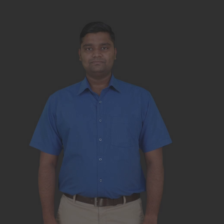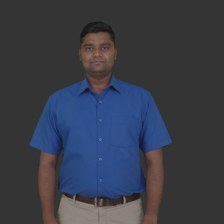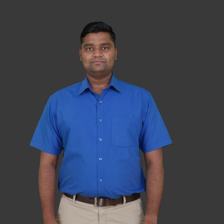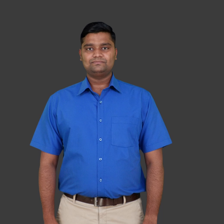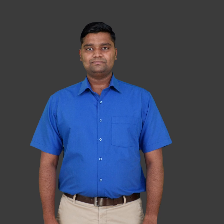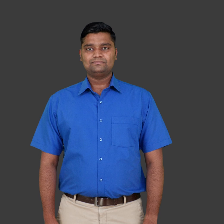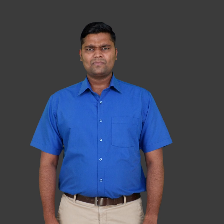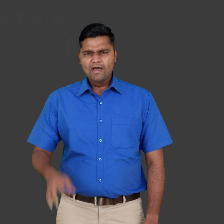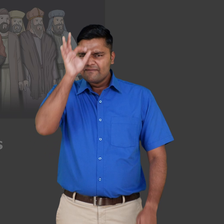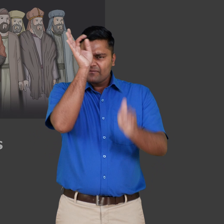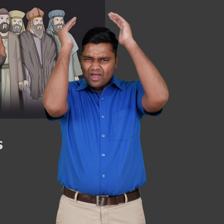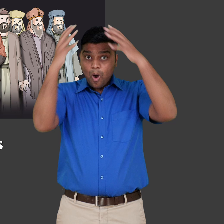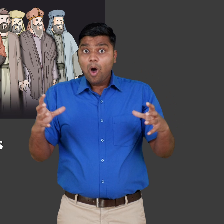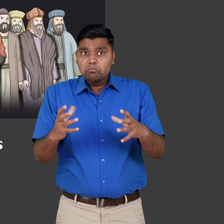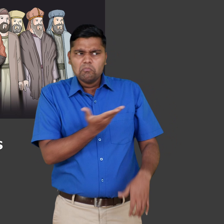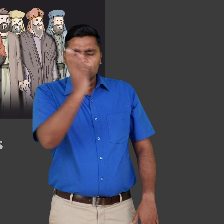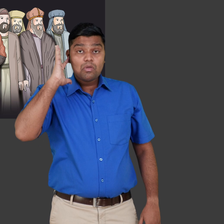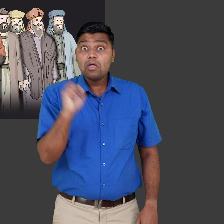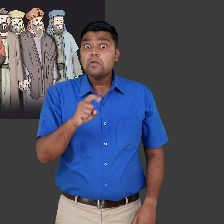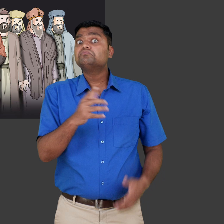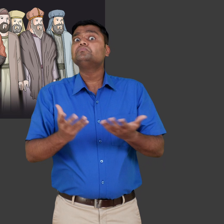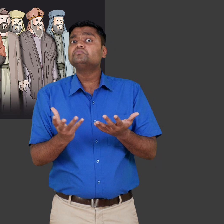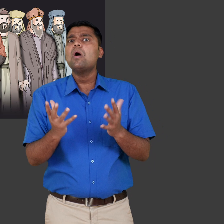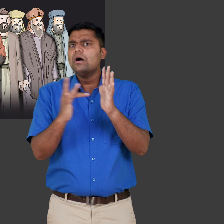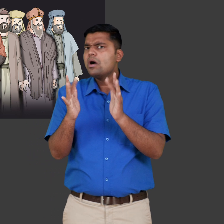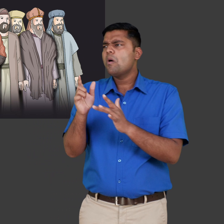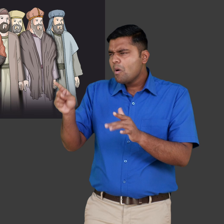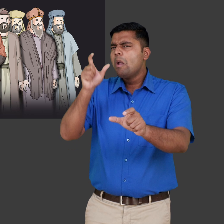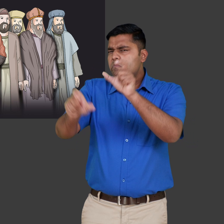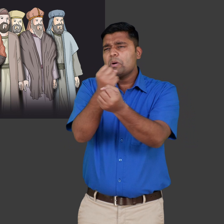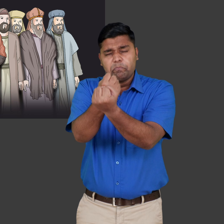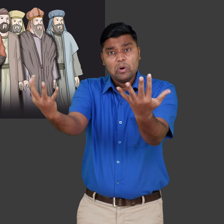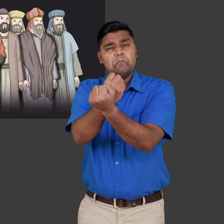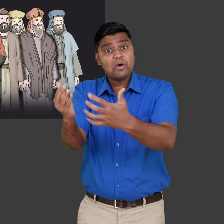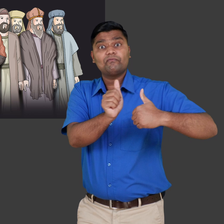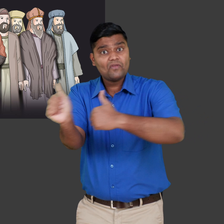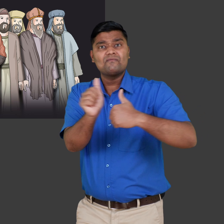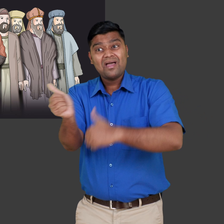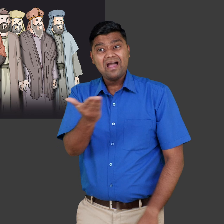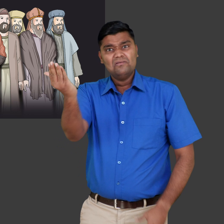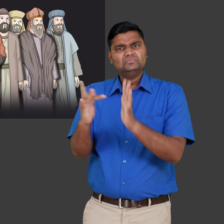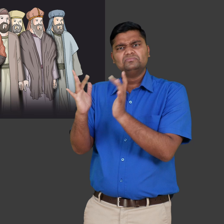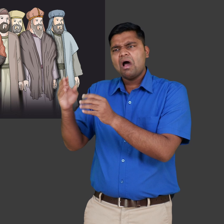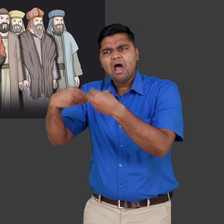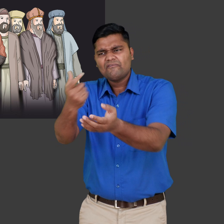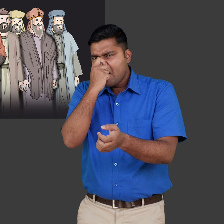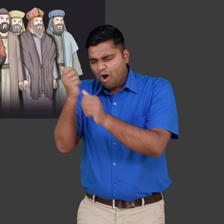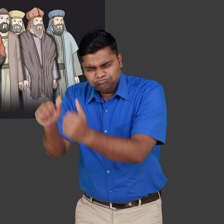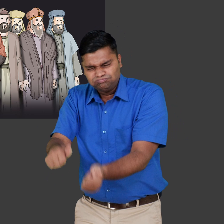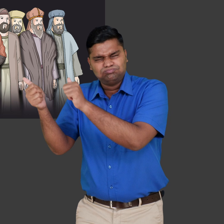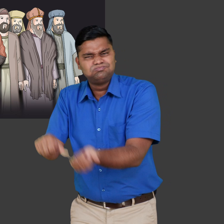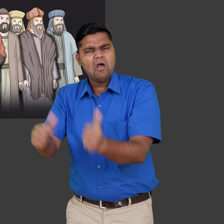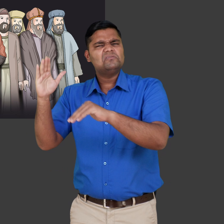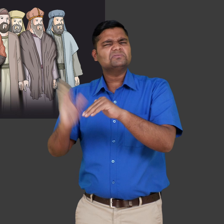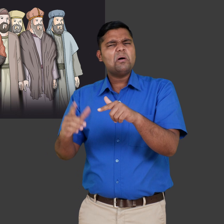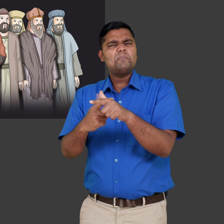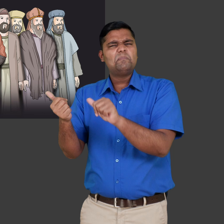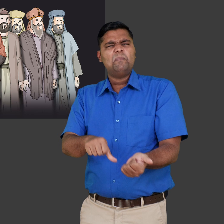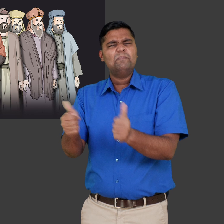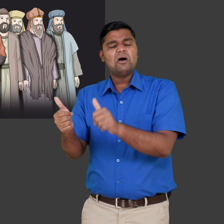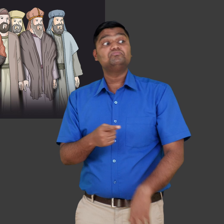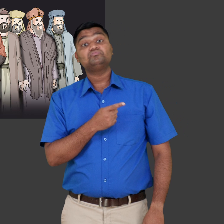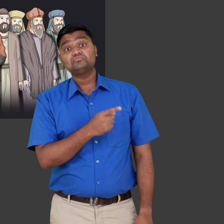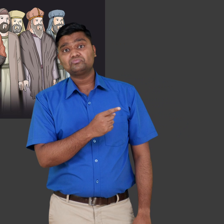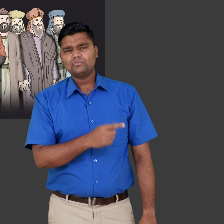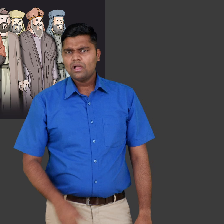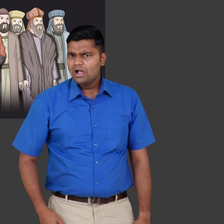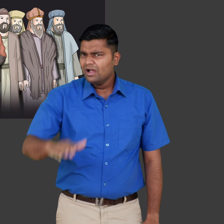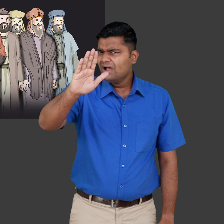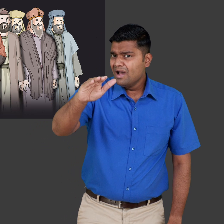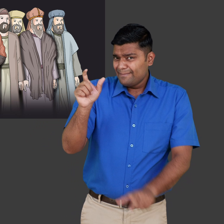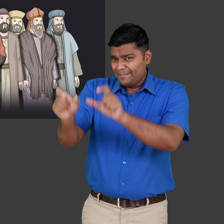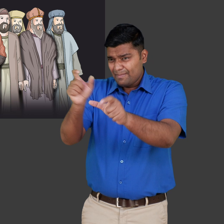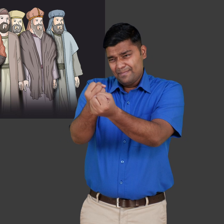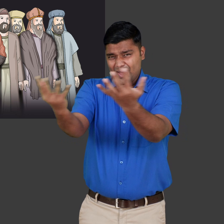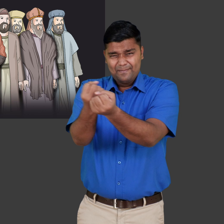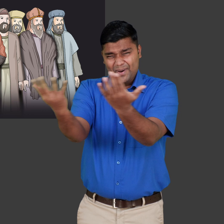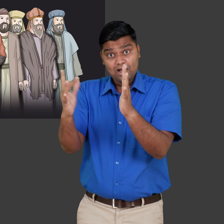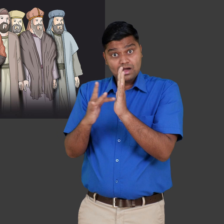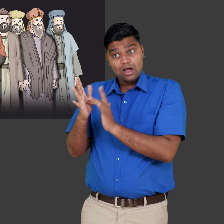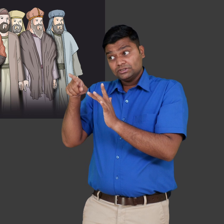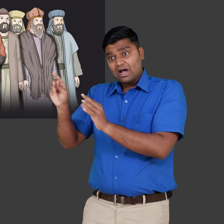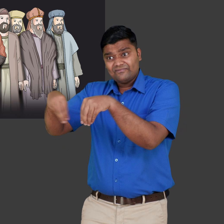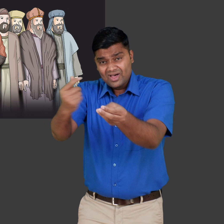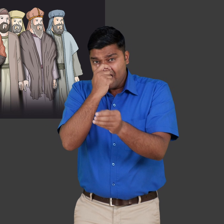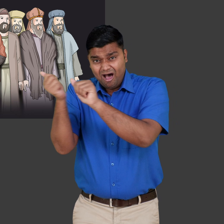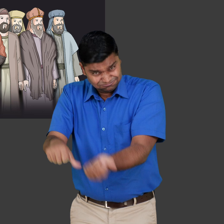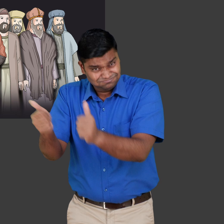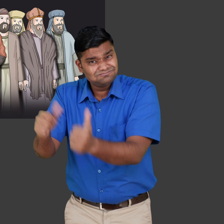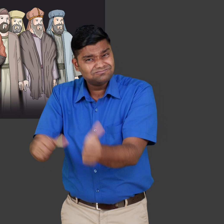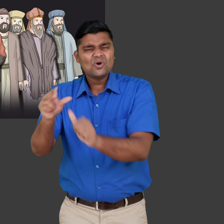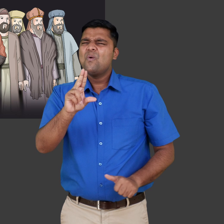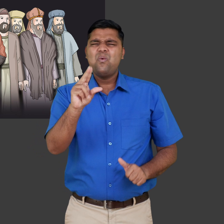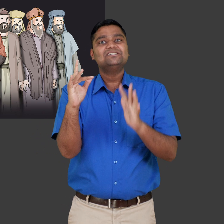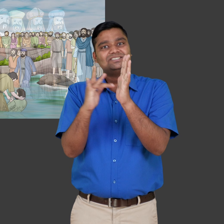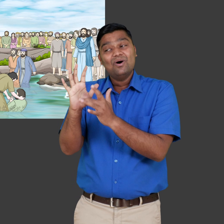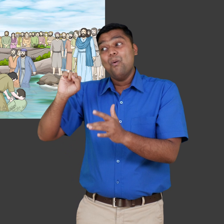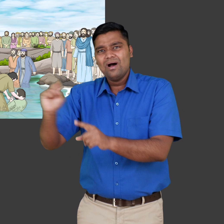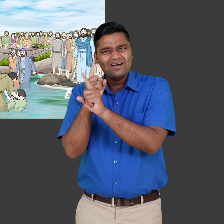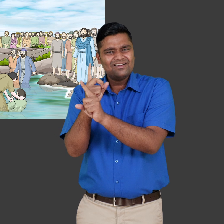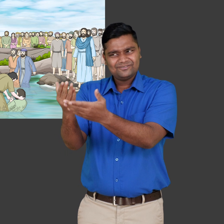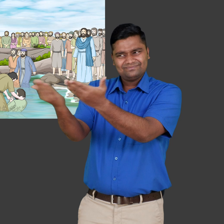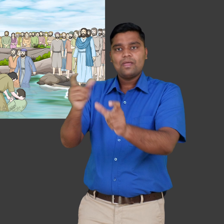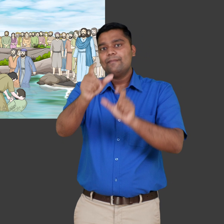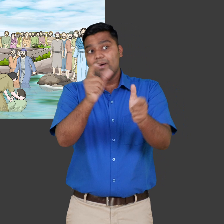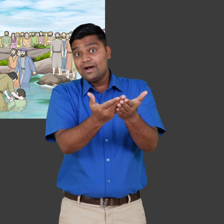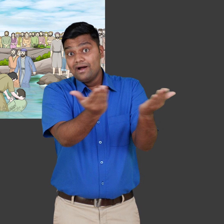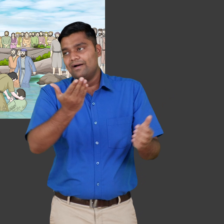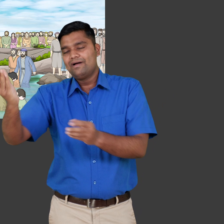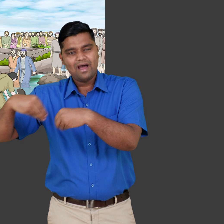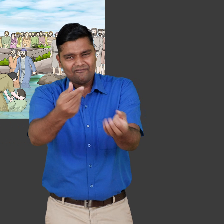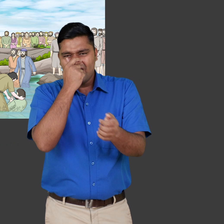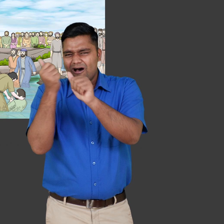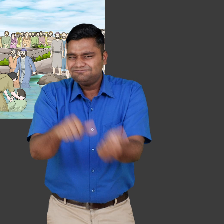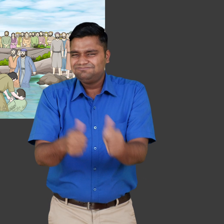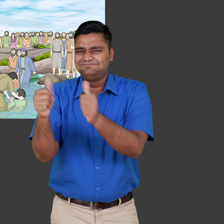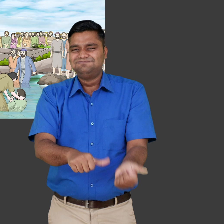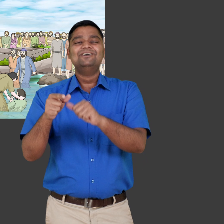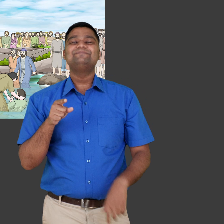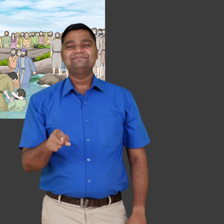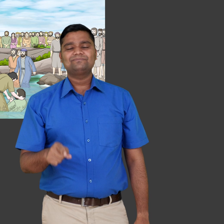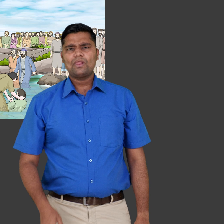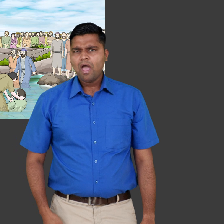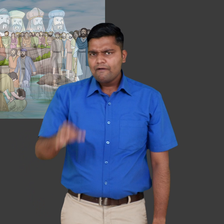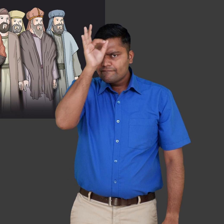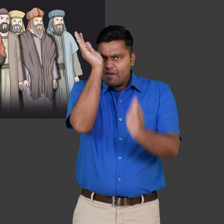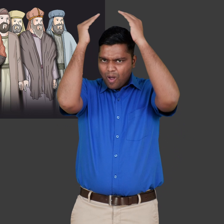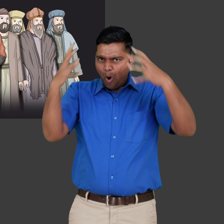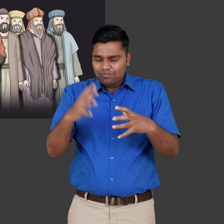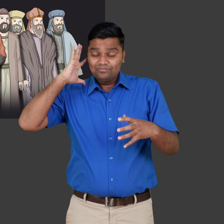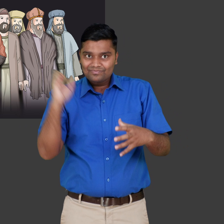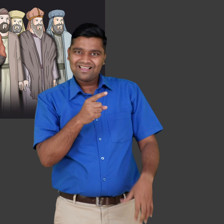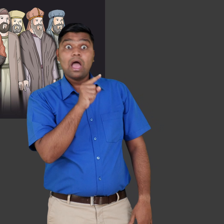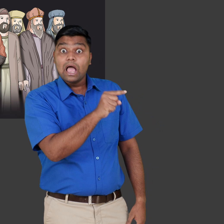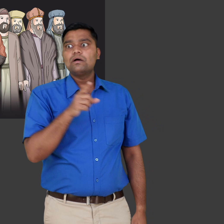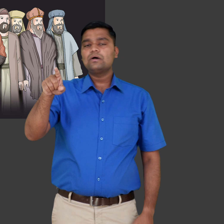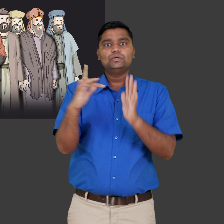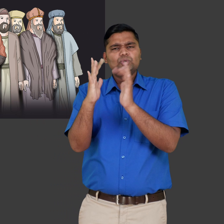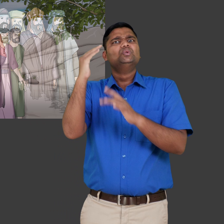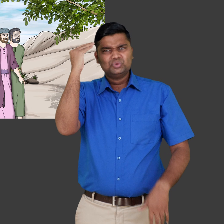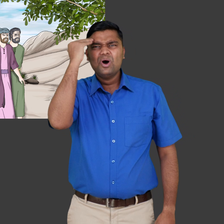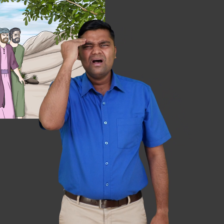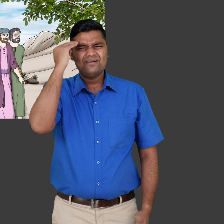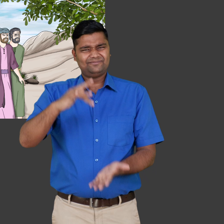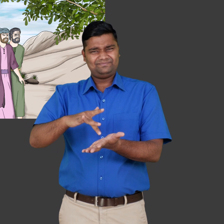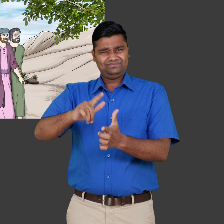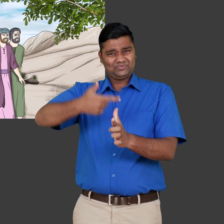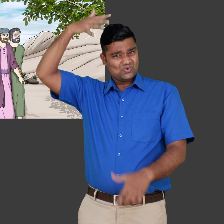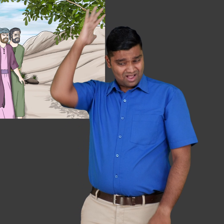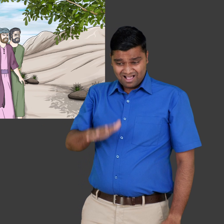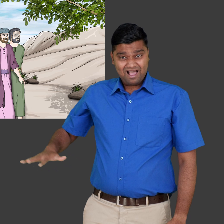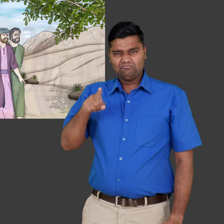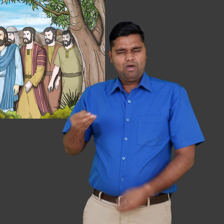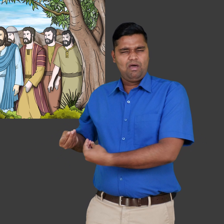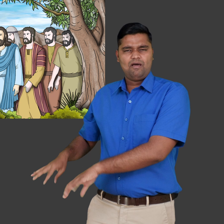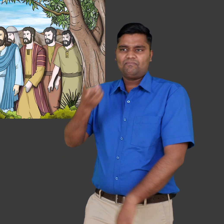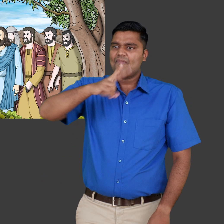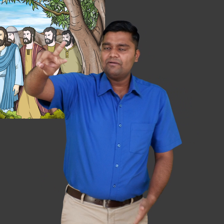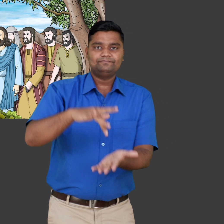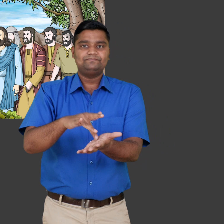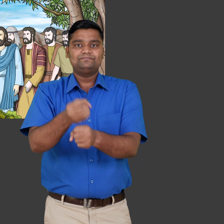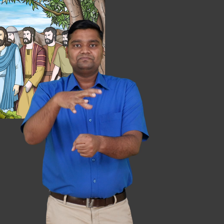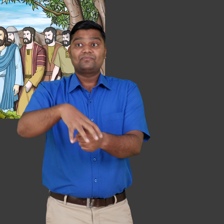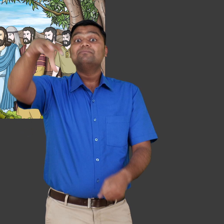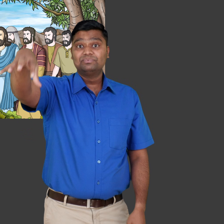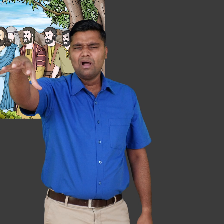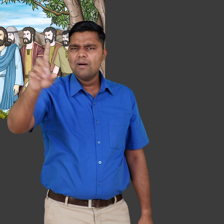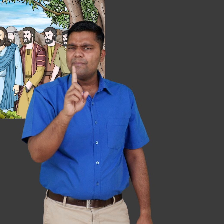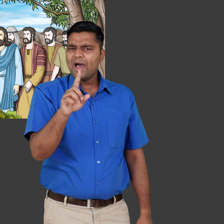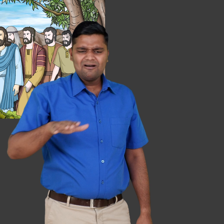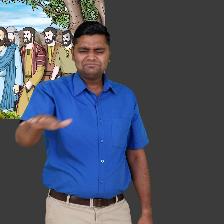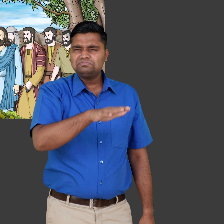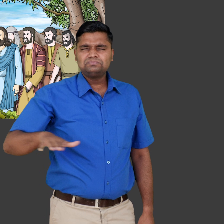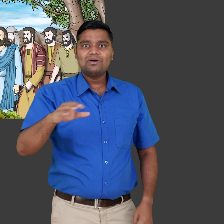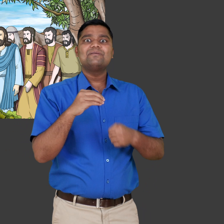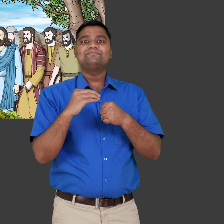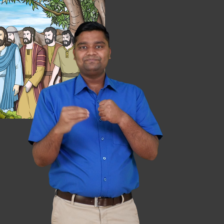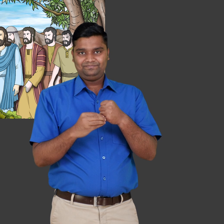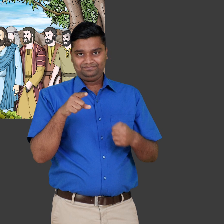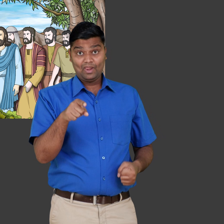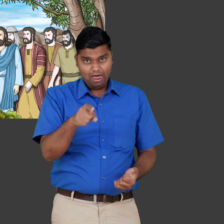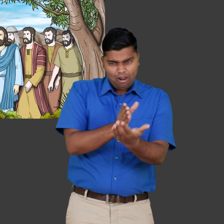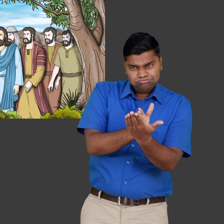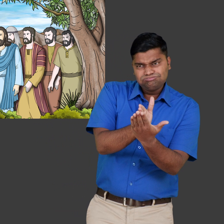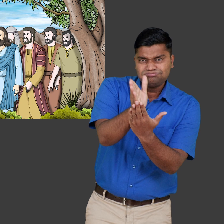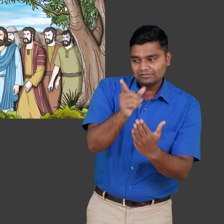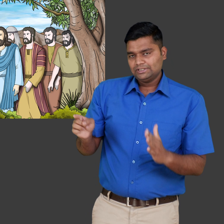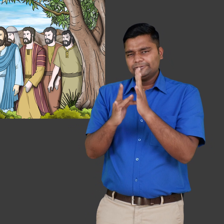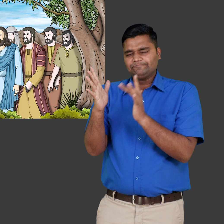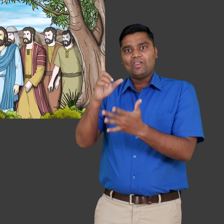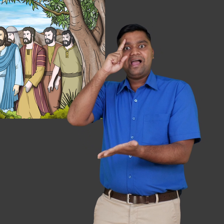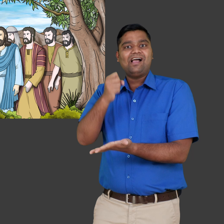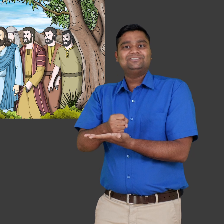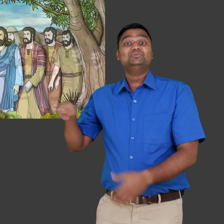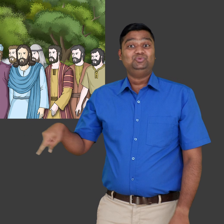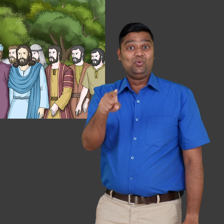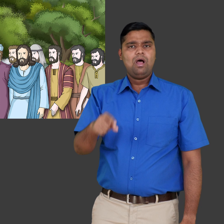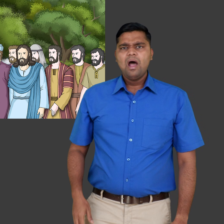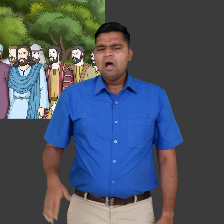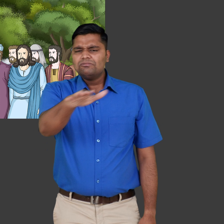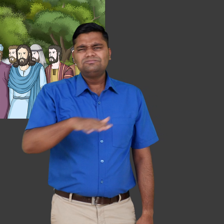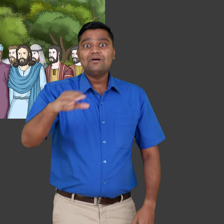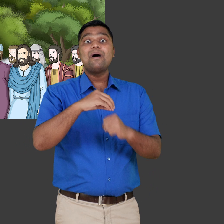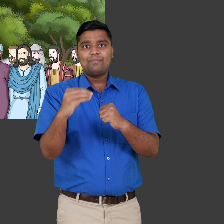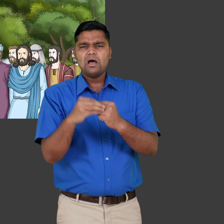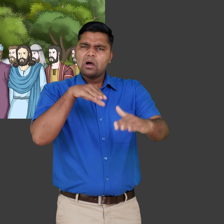When Jesus realized that the Pharisees were aware He was gaining and baptizing more disciples than John (although it was not Jesus who baptized, but His disciples), He left Judea and returned to Galilee.